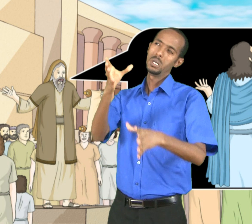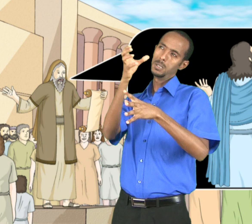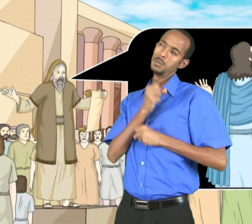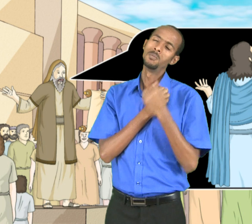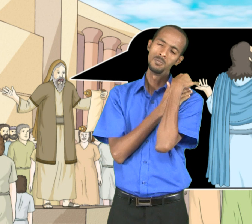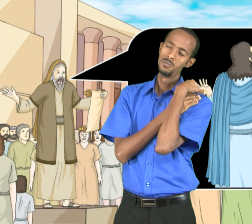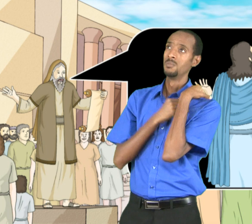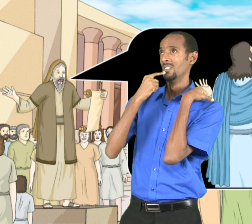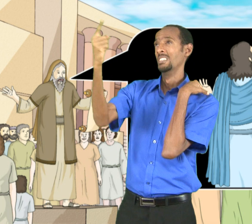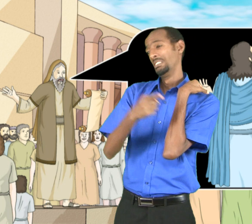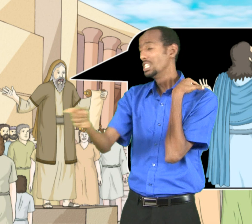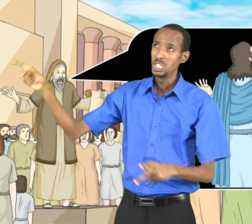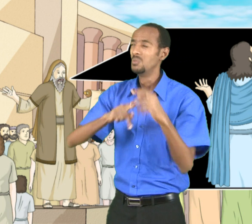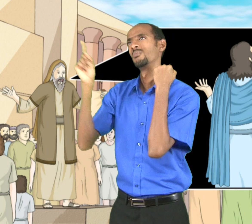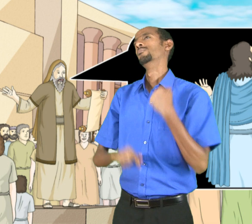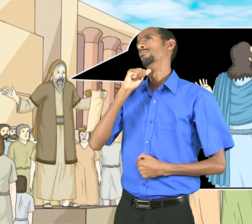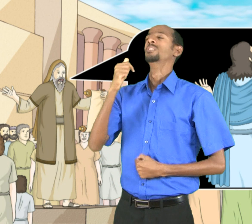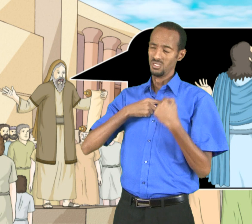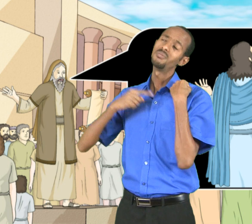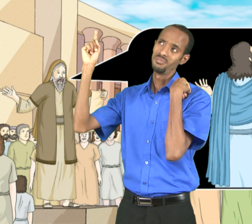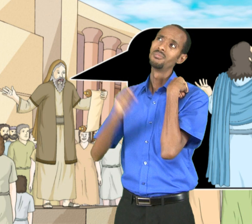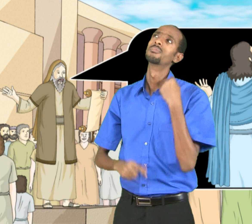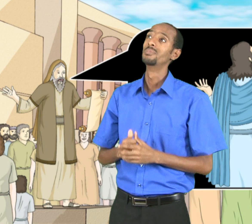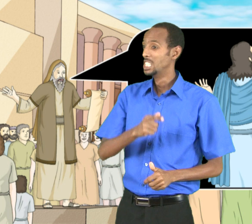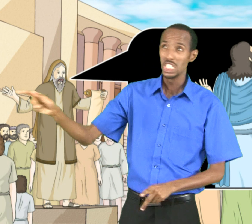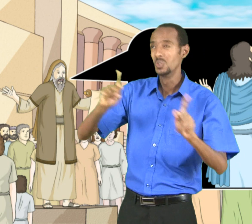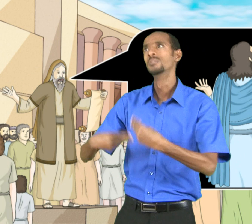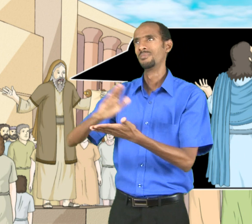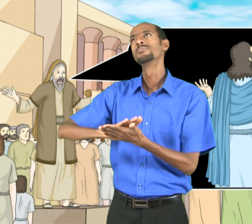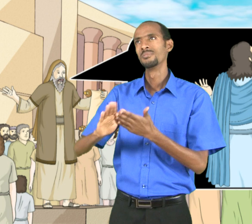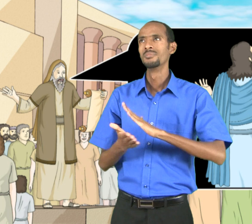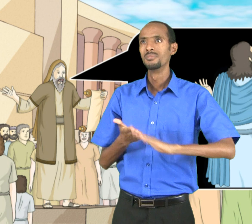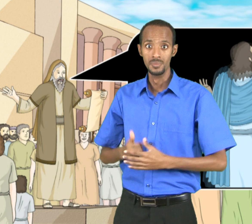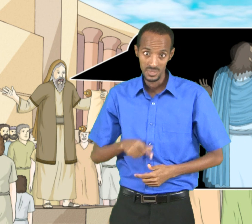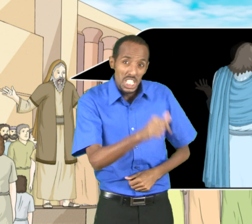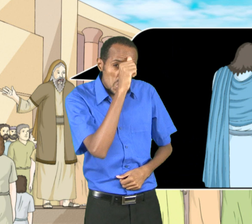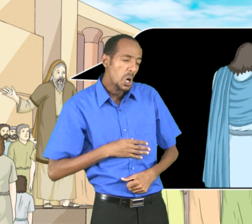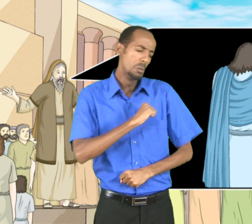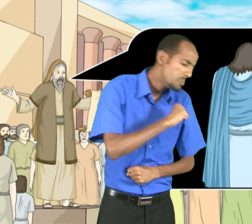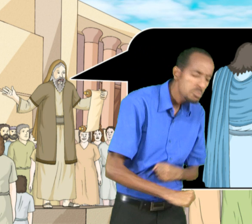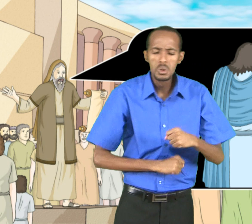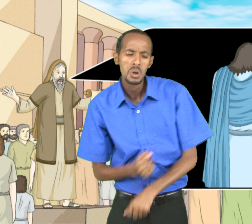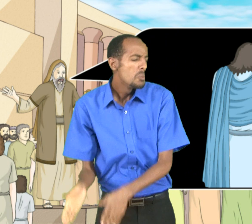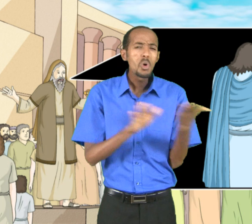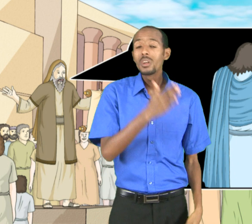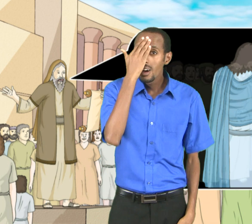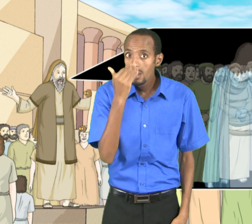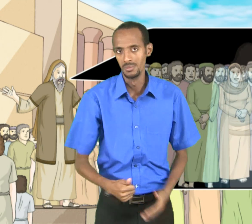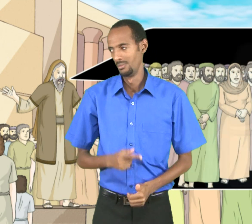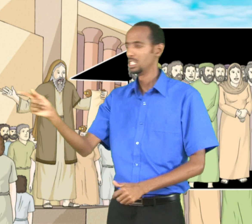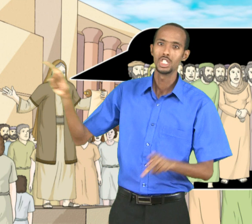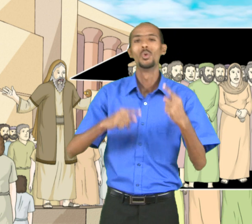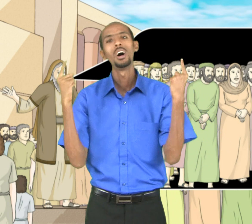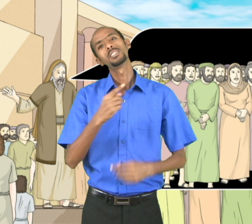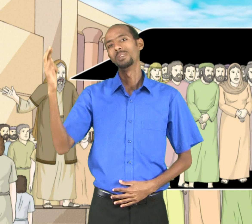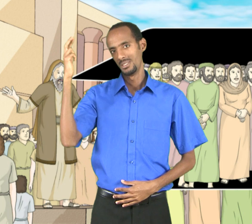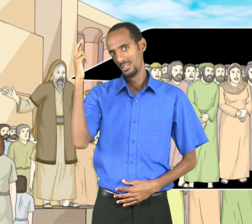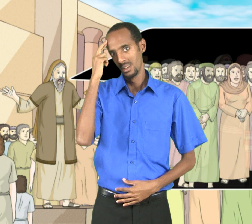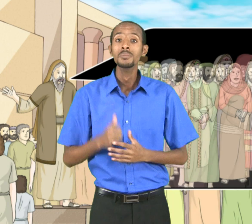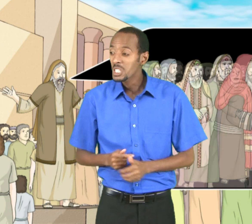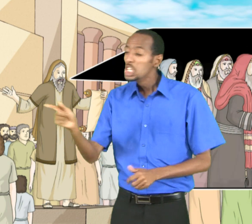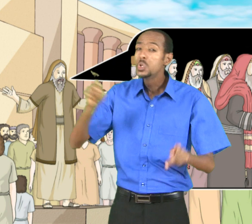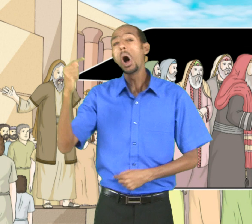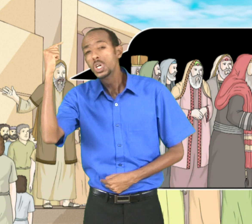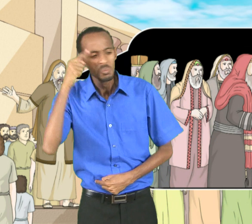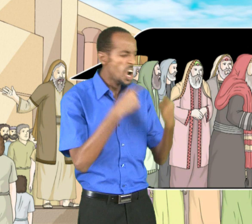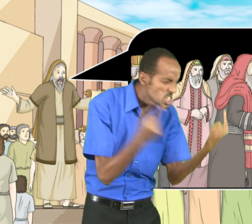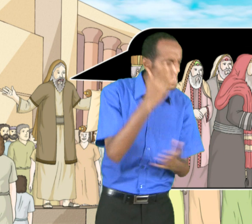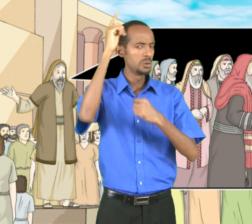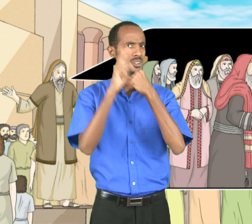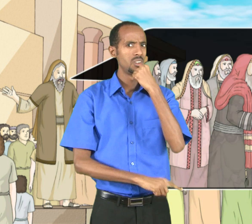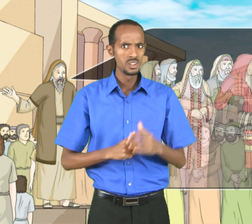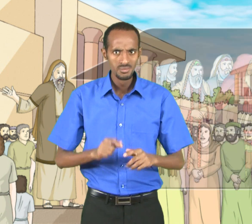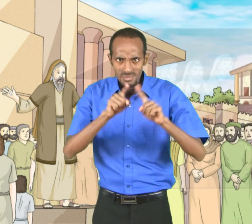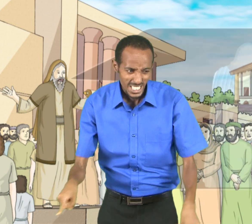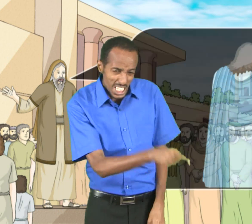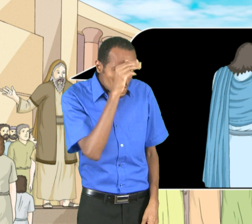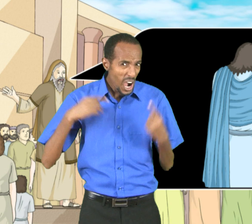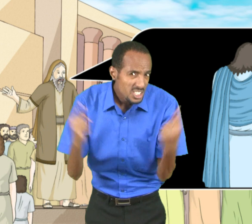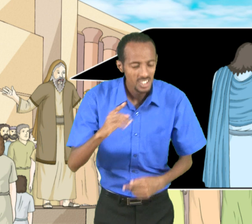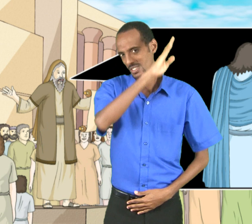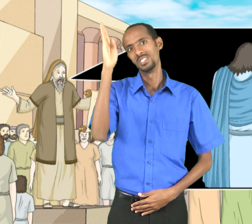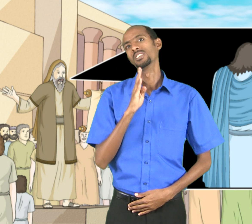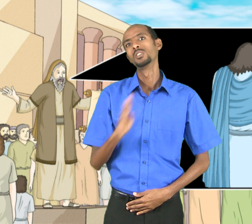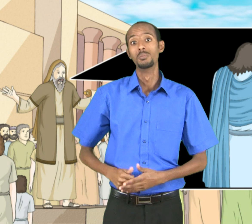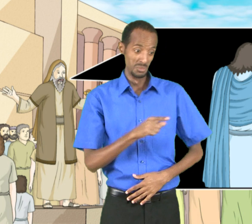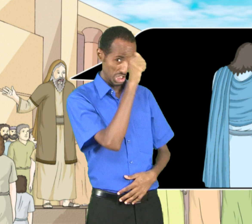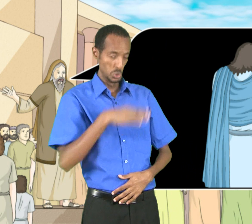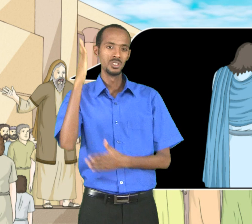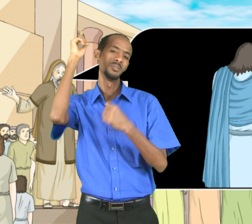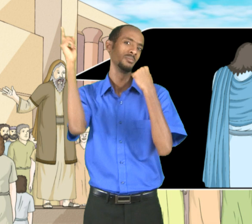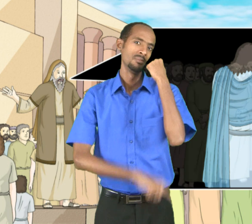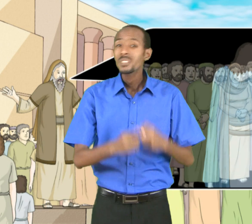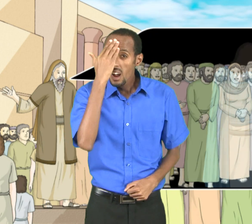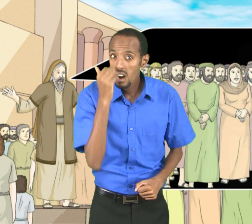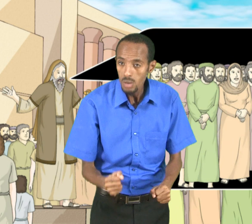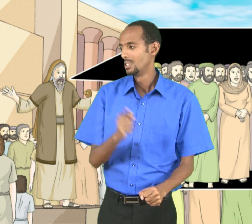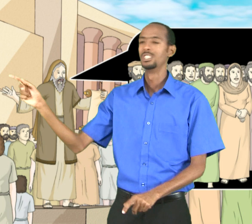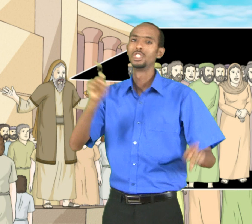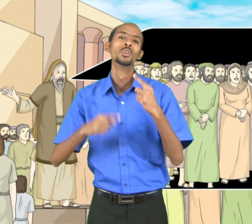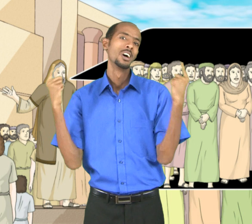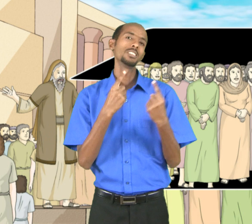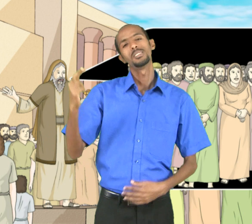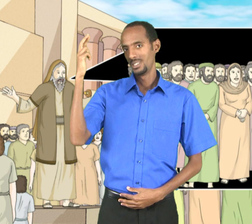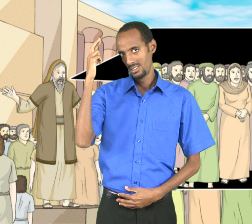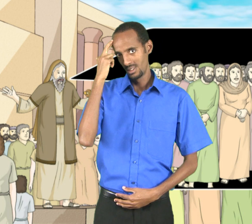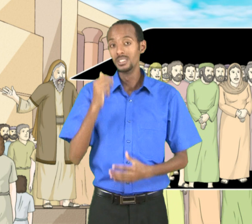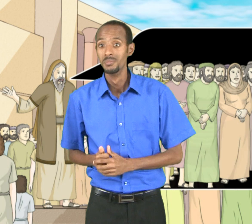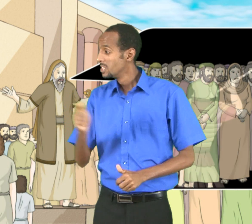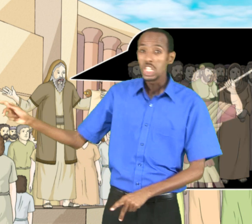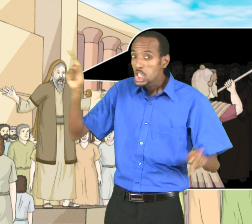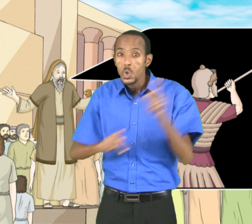By oppression and judgment He was taken away, and who can recount His descendants? For He was cut off from the land of the living;